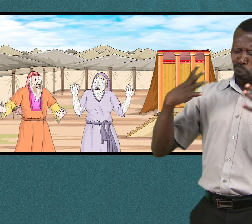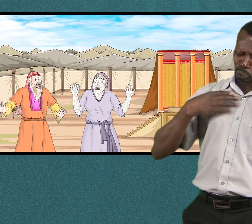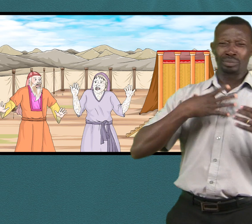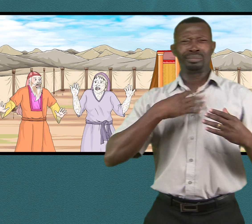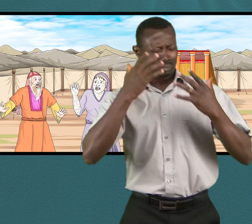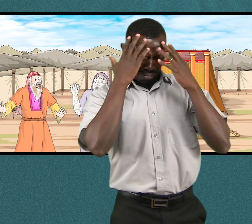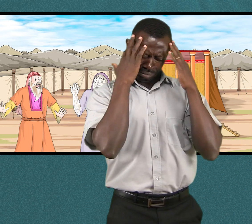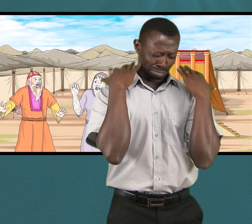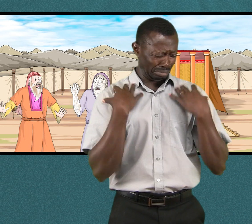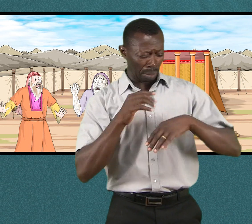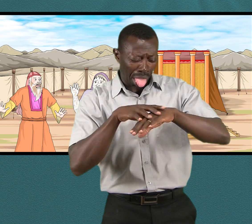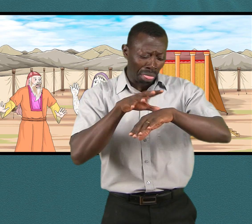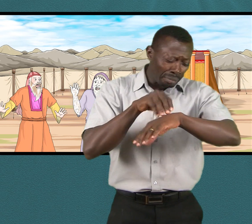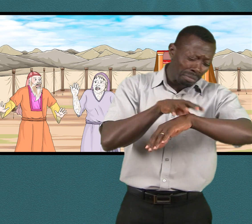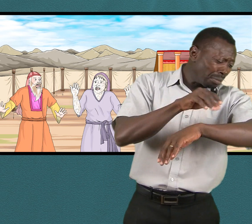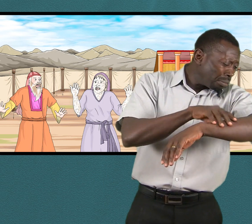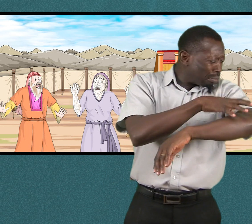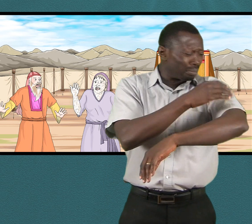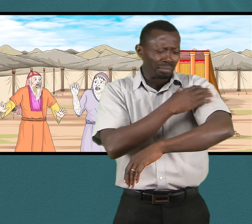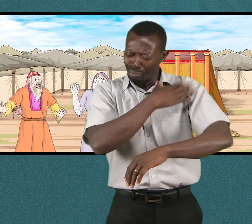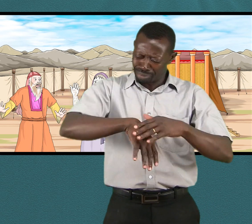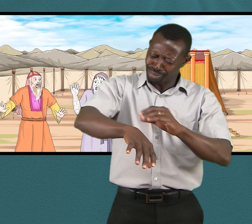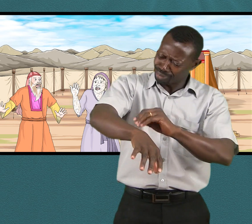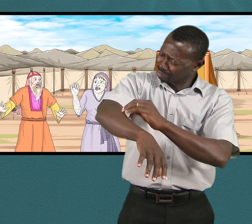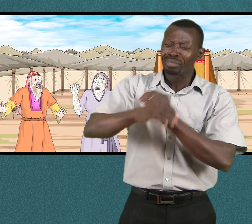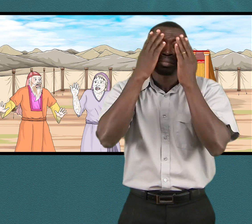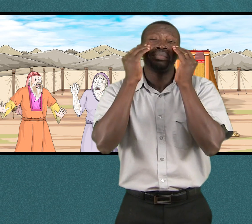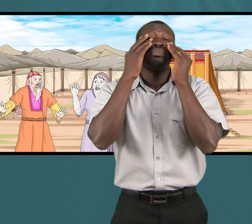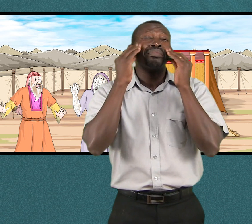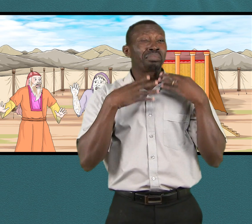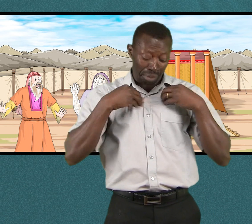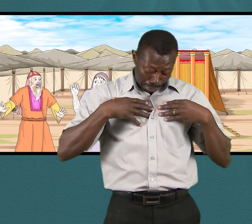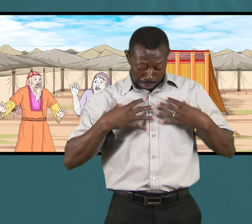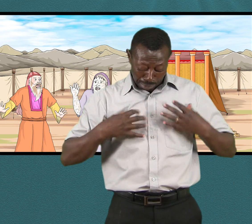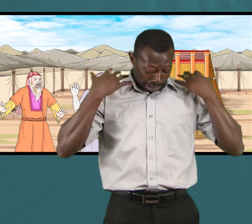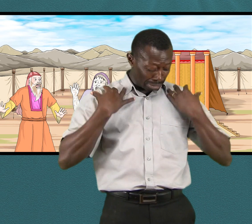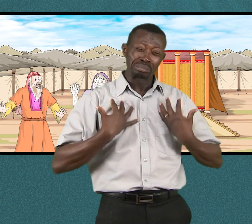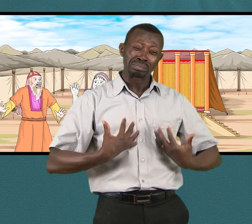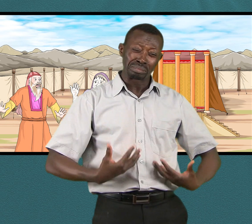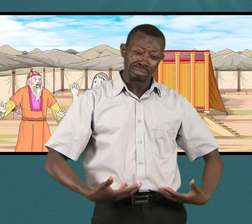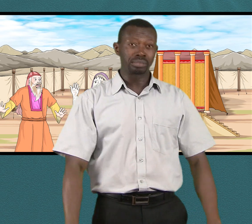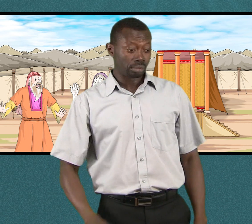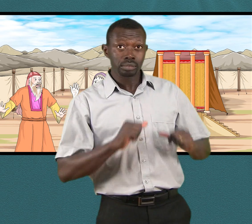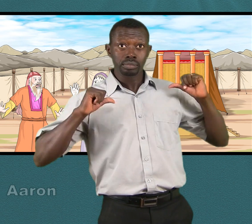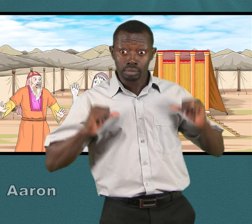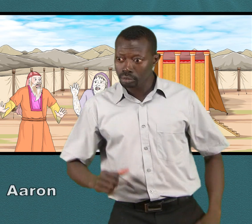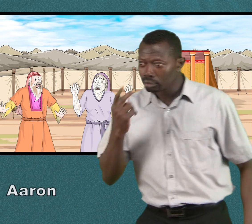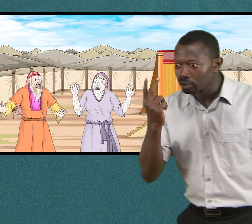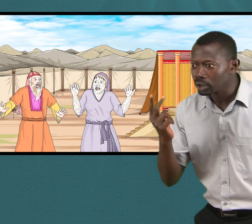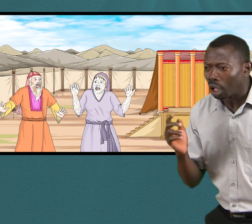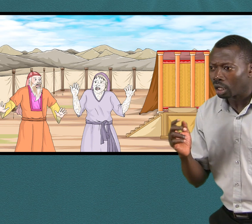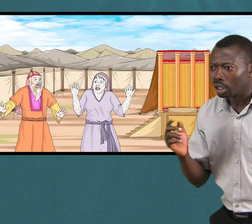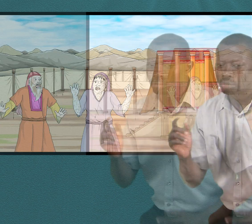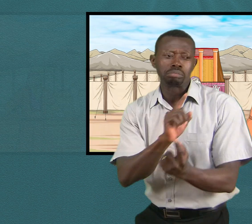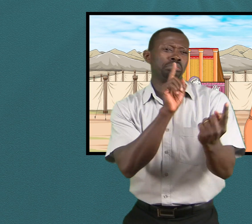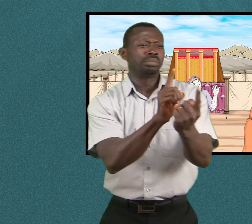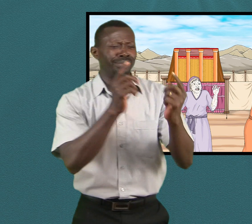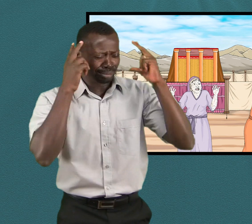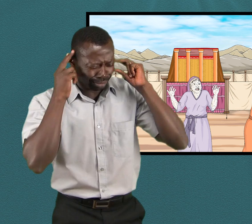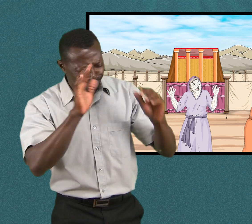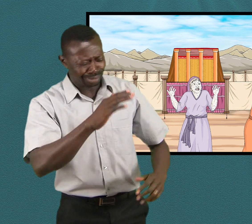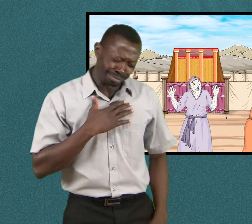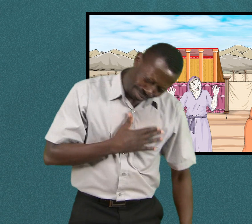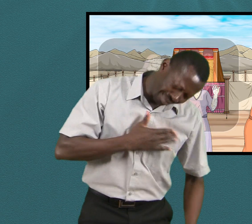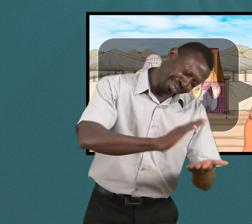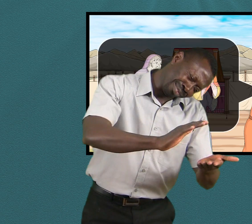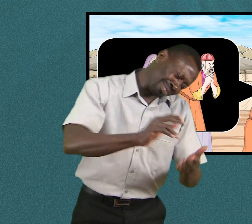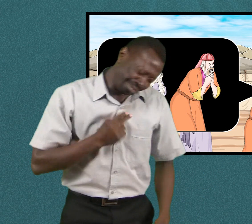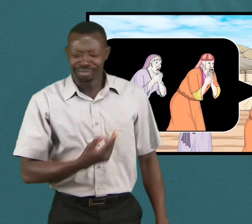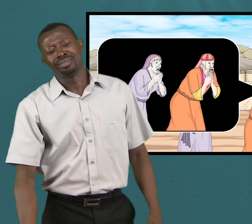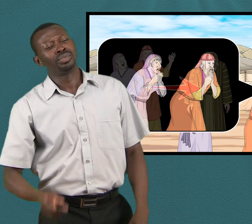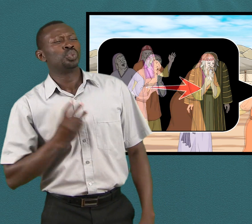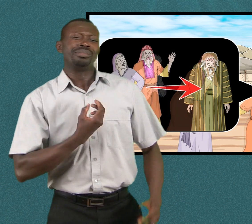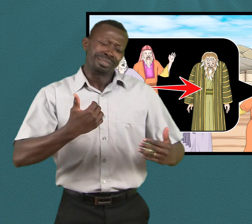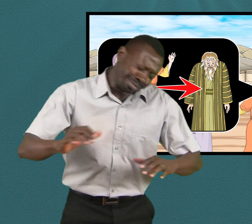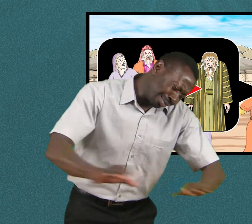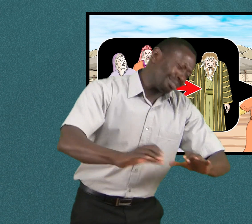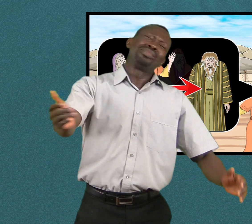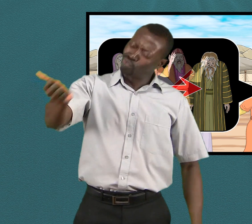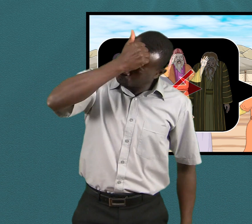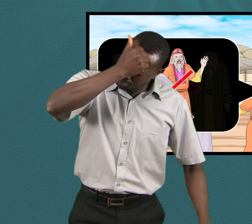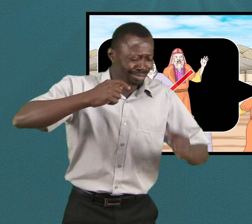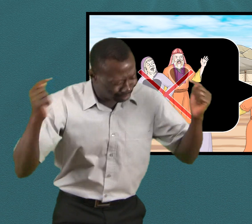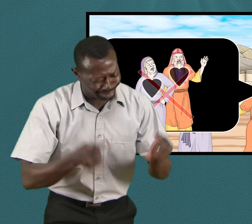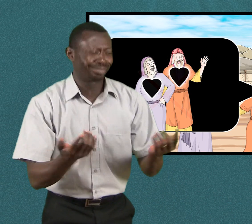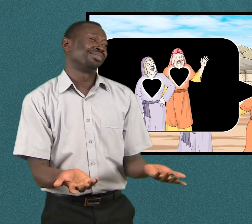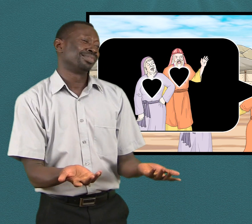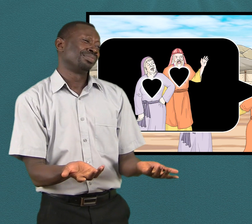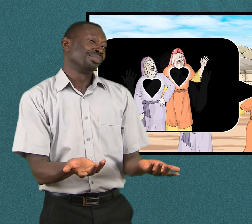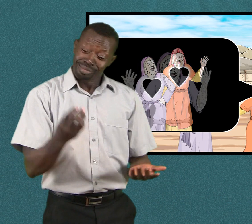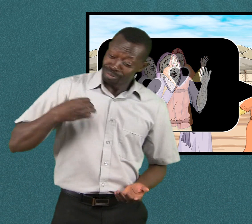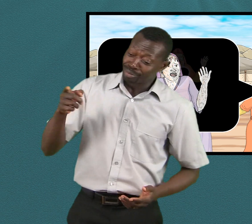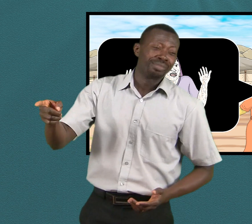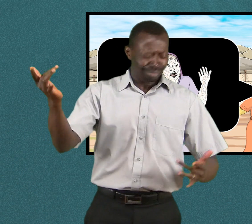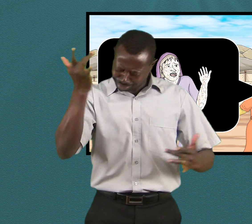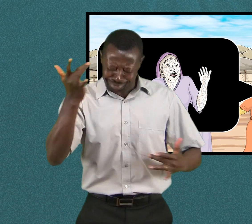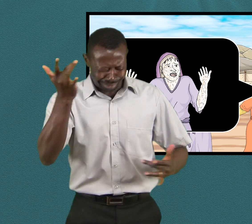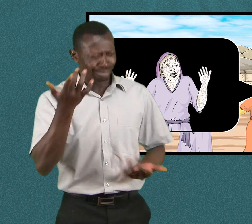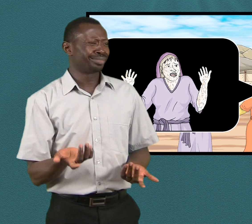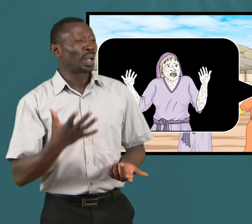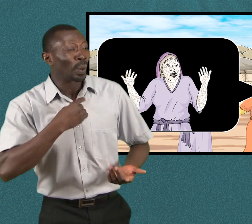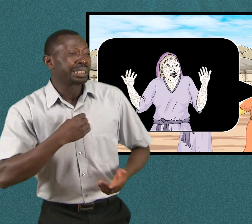Aaron turned toward her, saw that she was leprous, and said to Moses, “My lord, please do not hold against us this sin we have so foolishly committed.